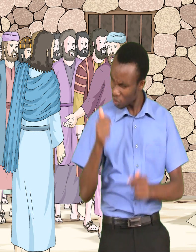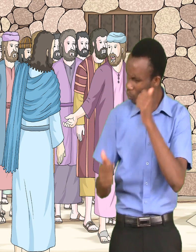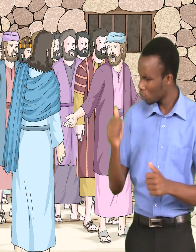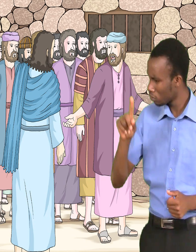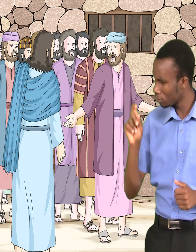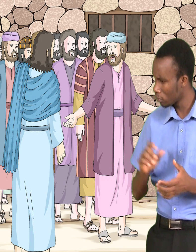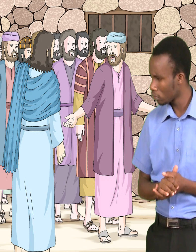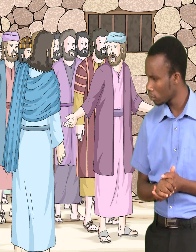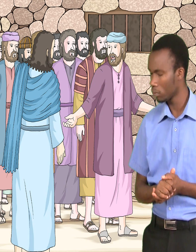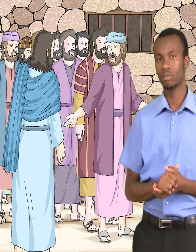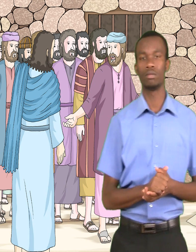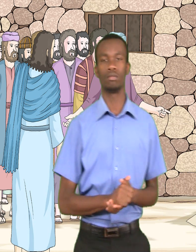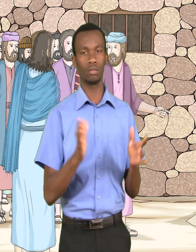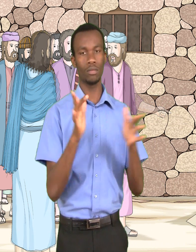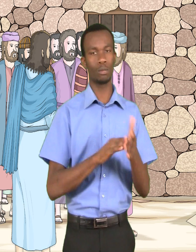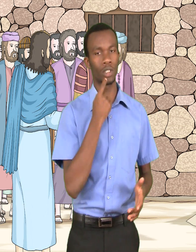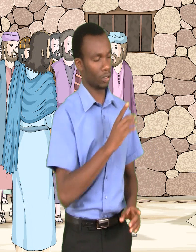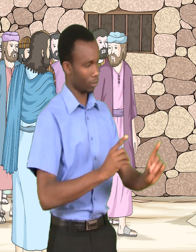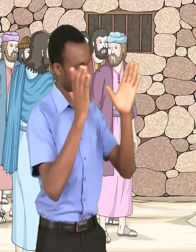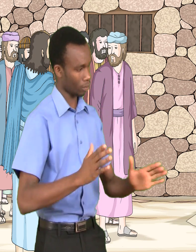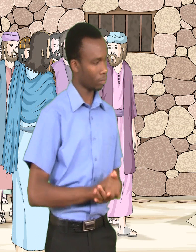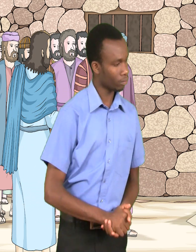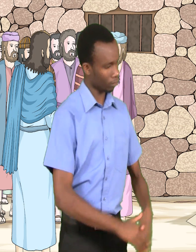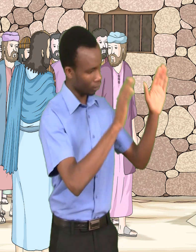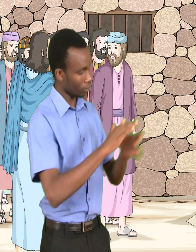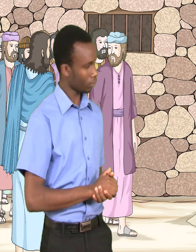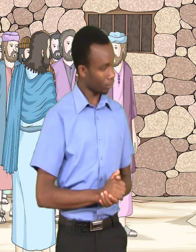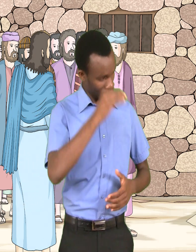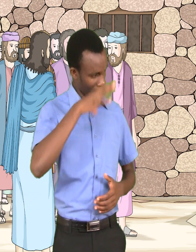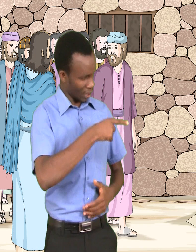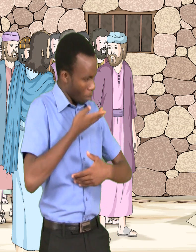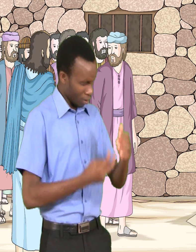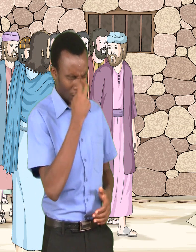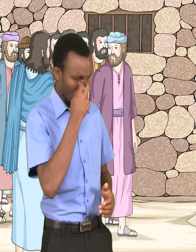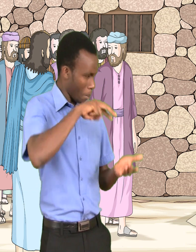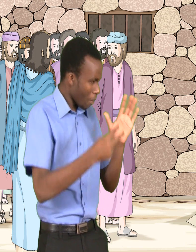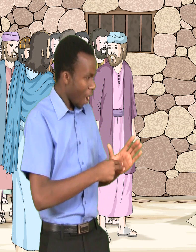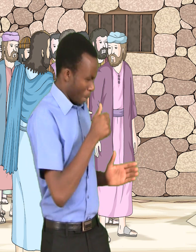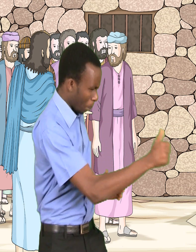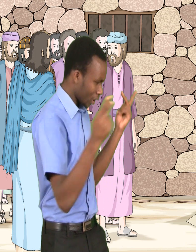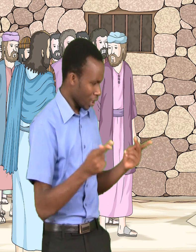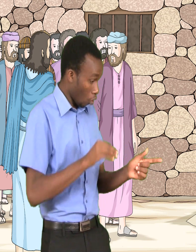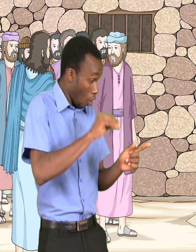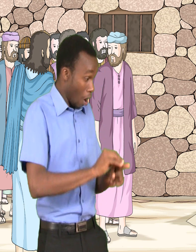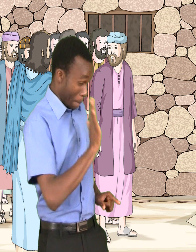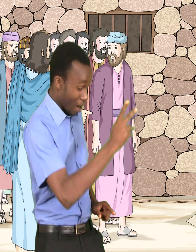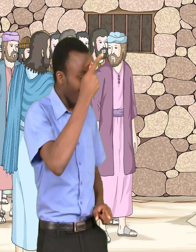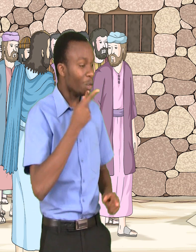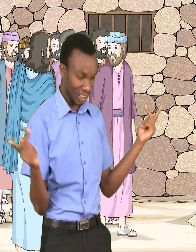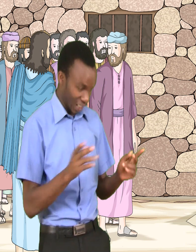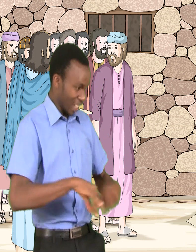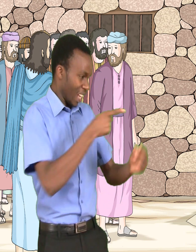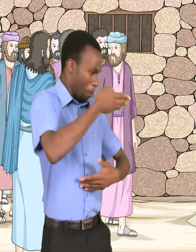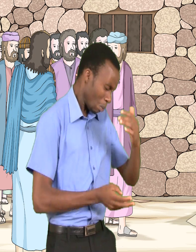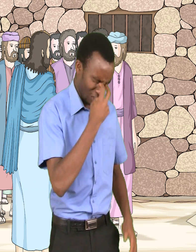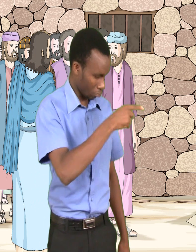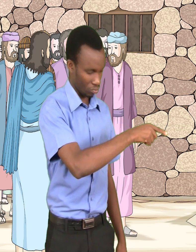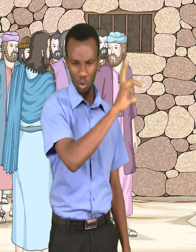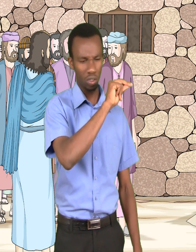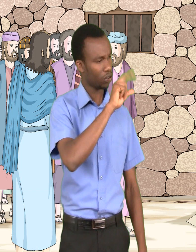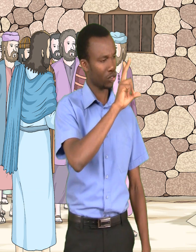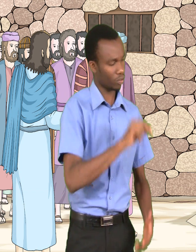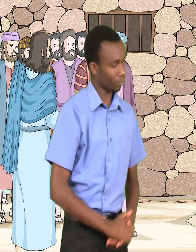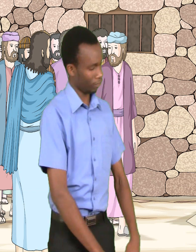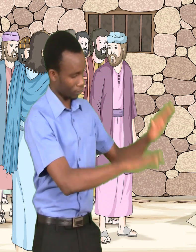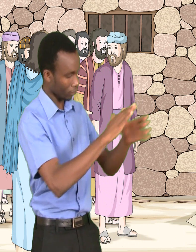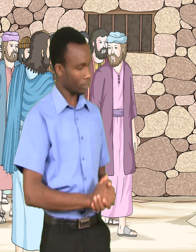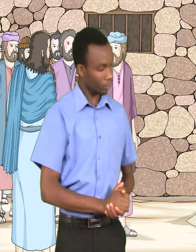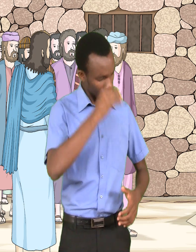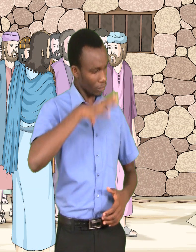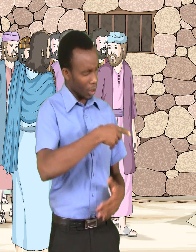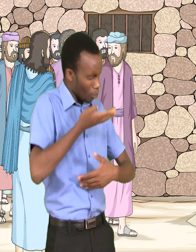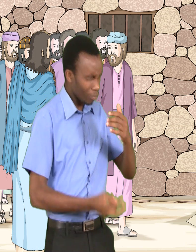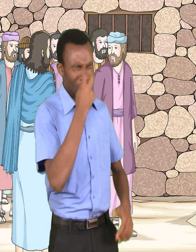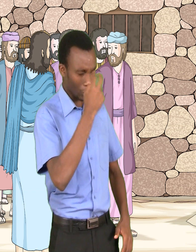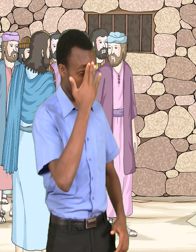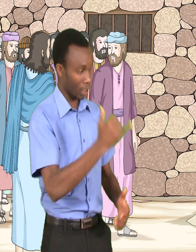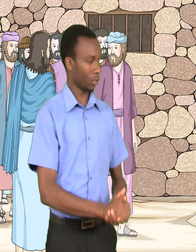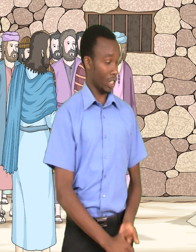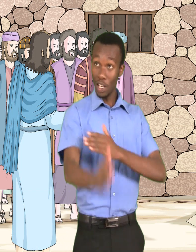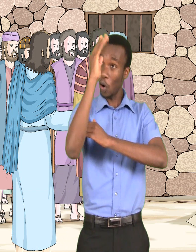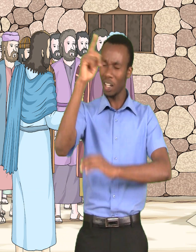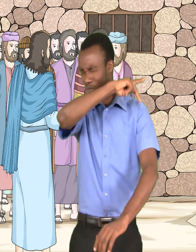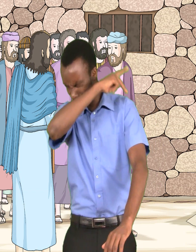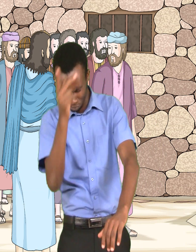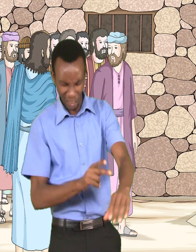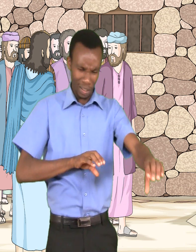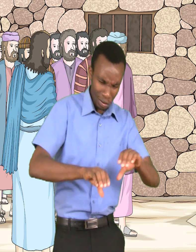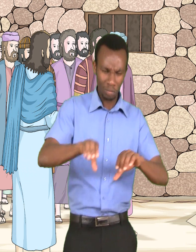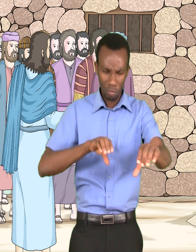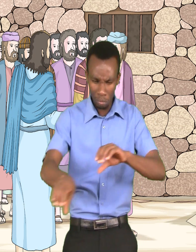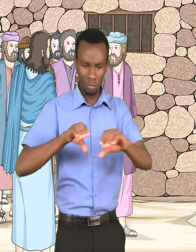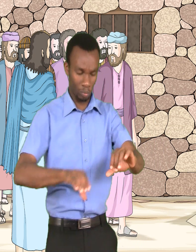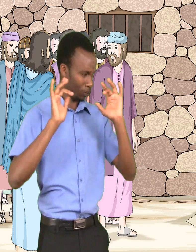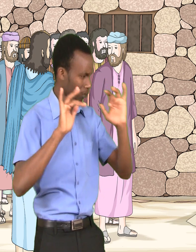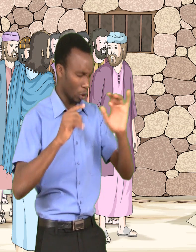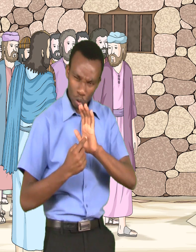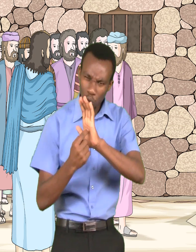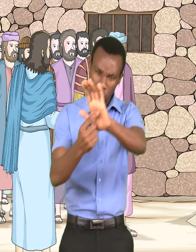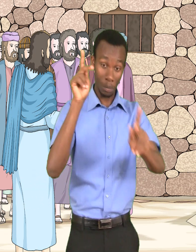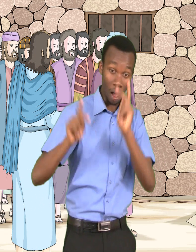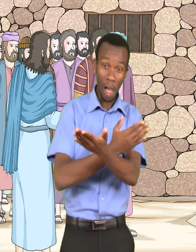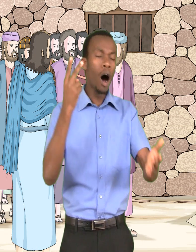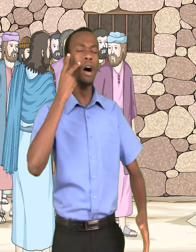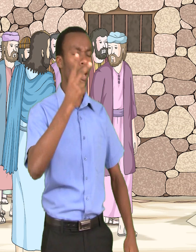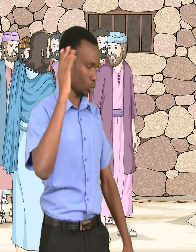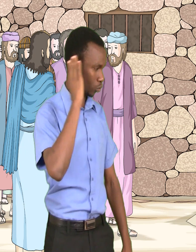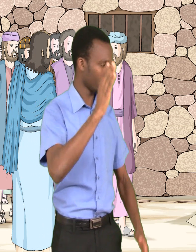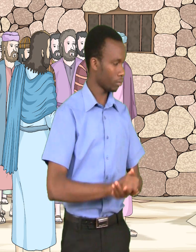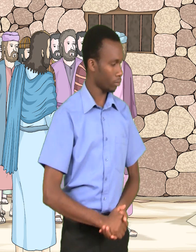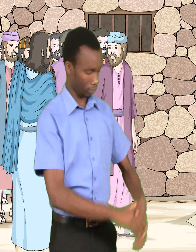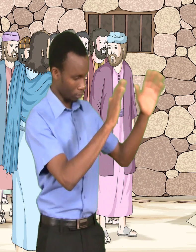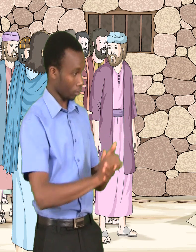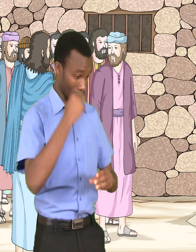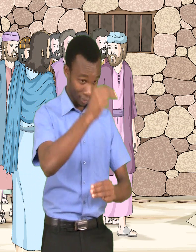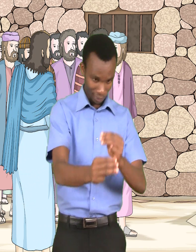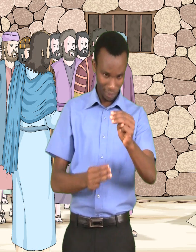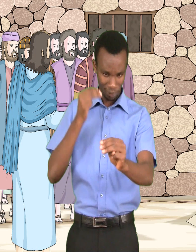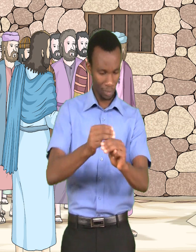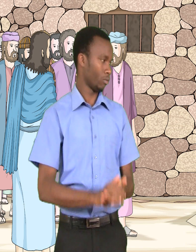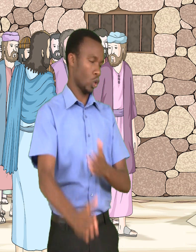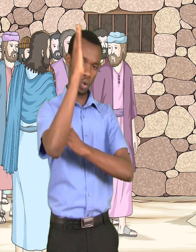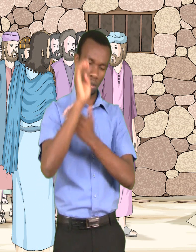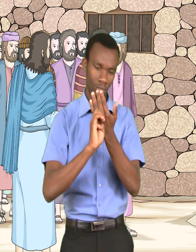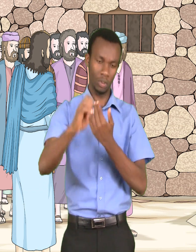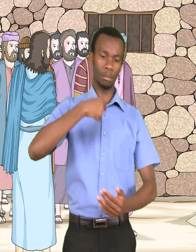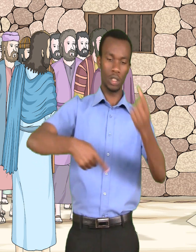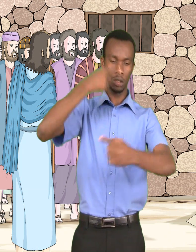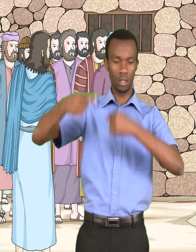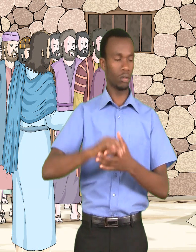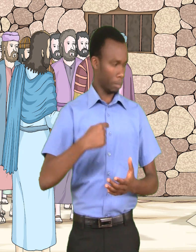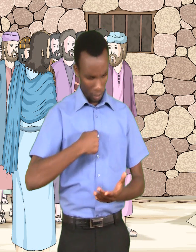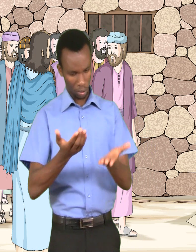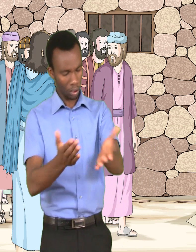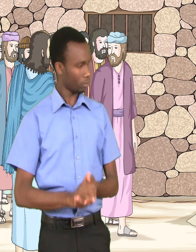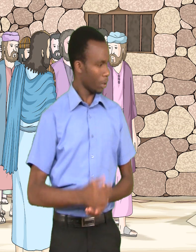Jesus answered, “Neither this man nor his parents sinned, but this happened so that the works of God would be displayed in him.